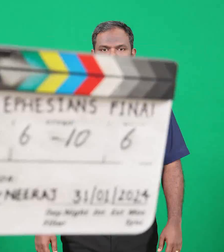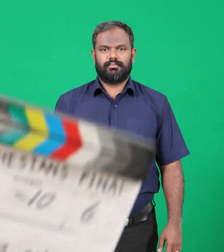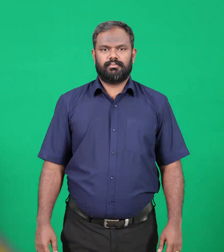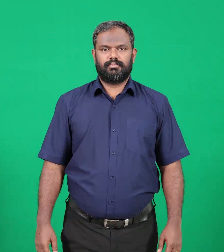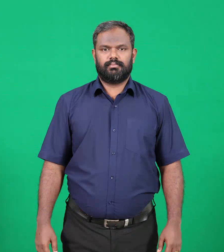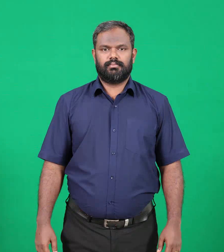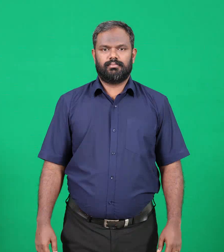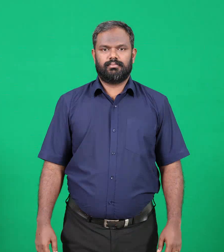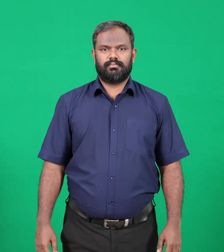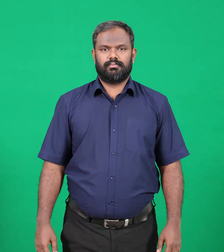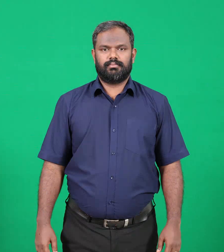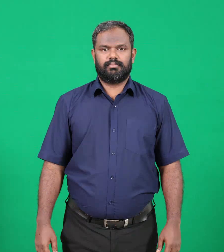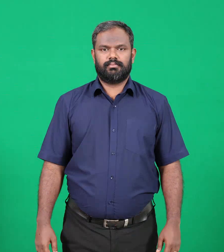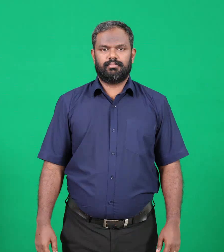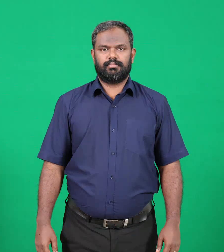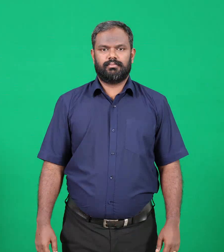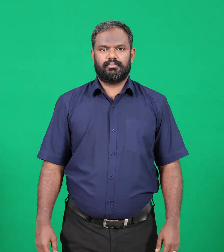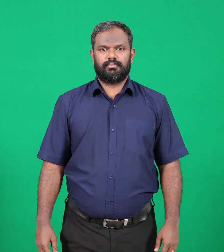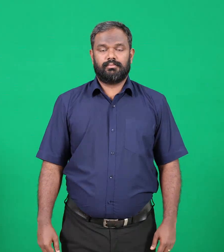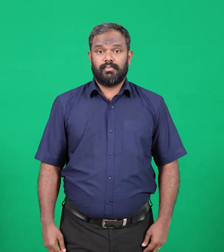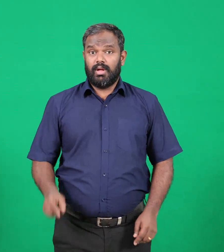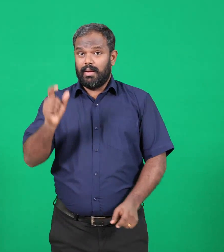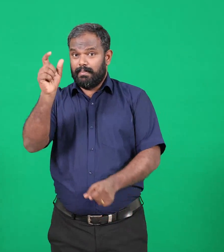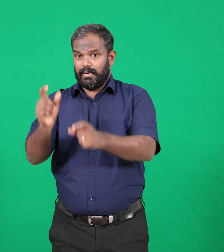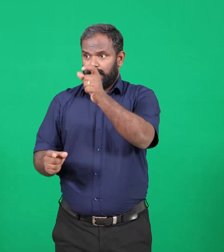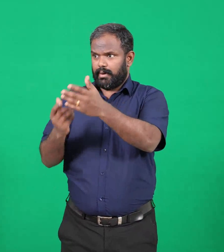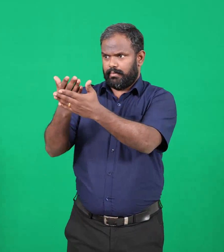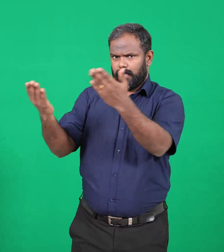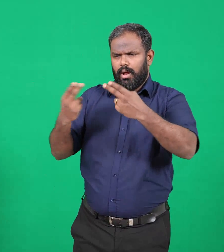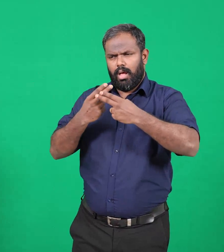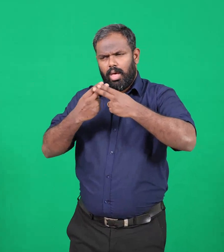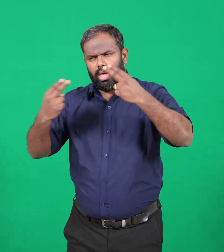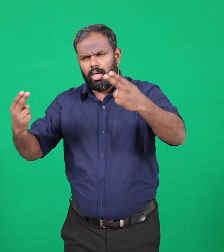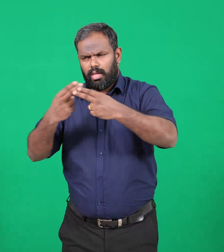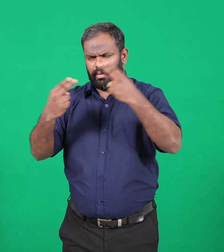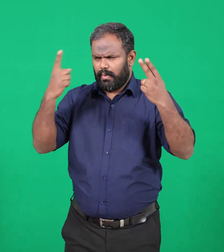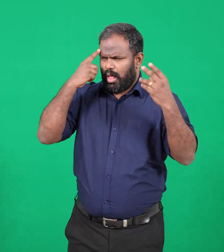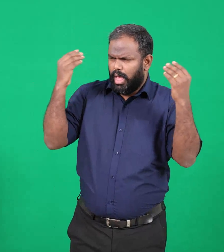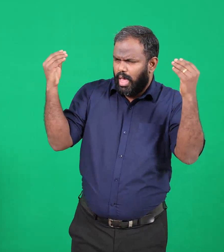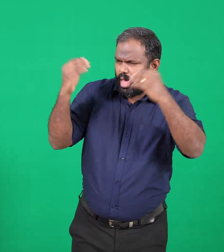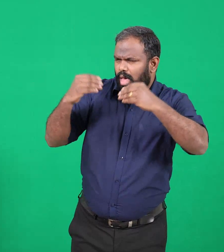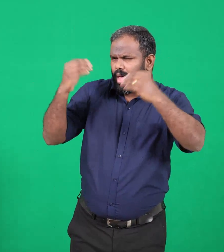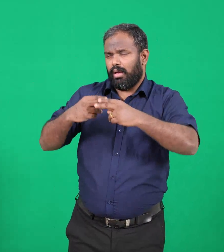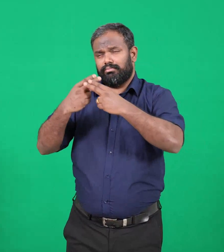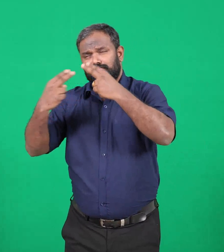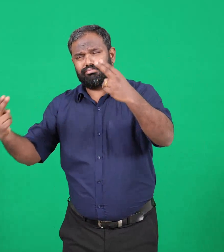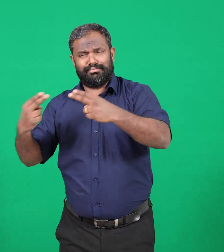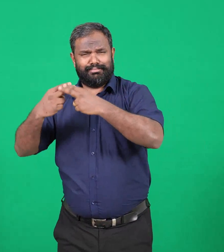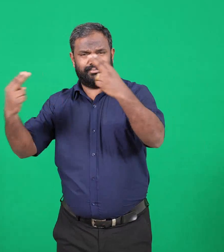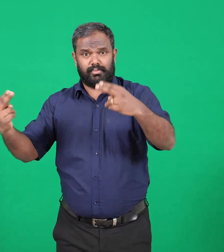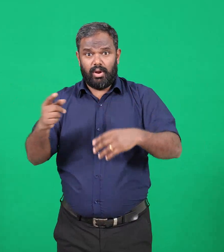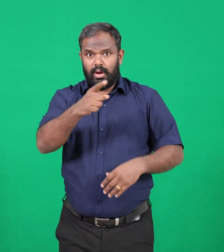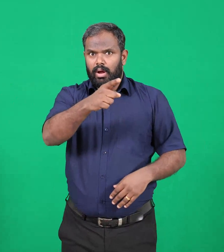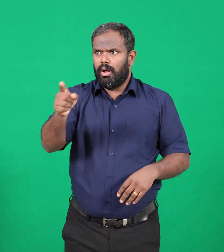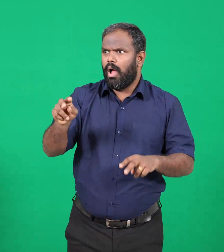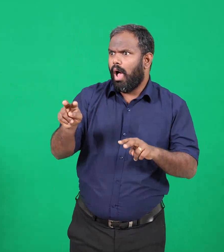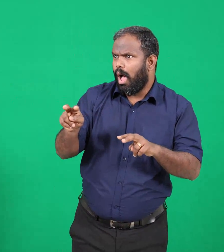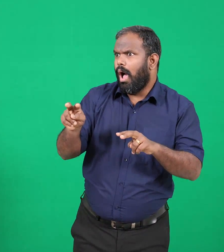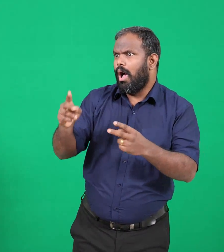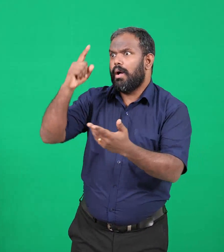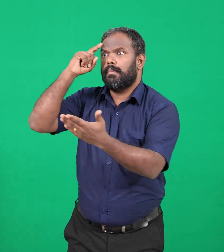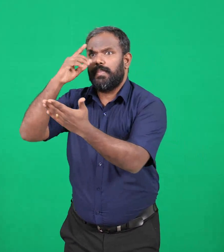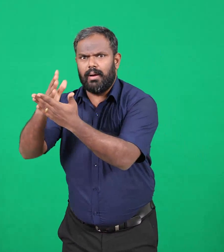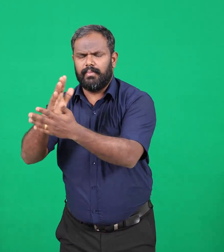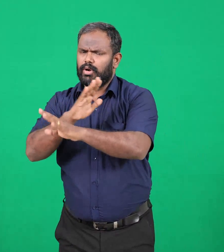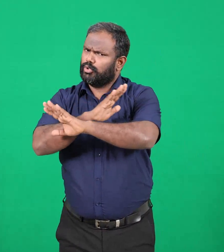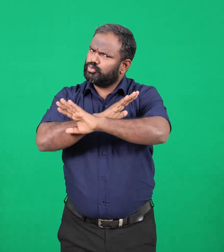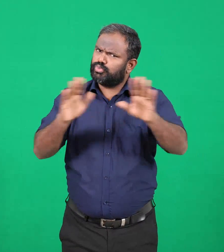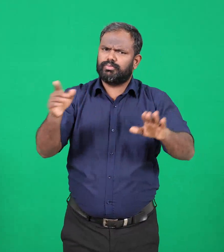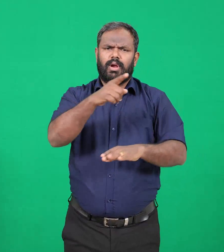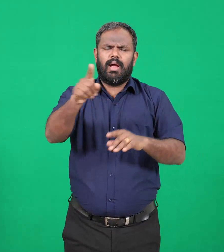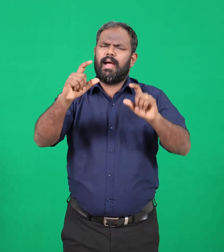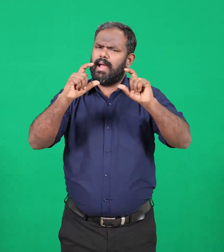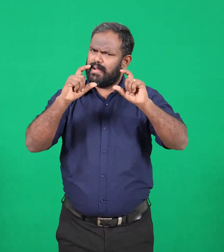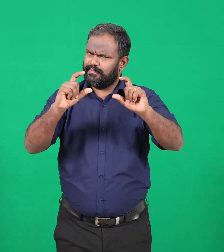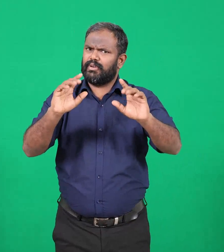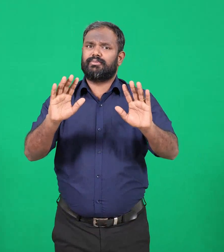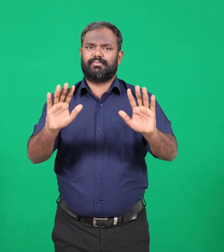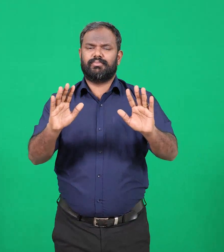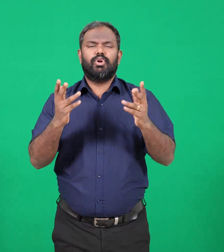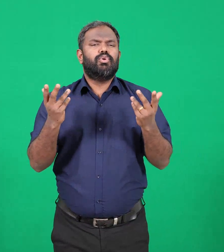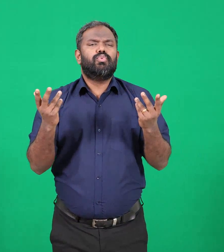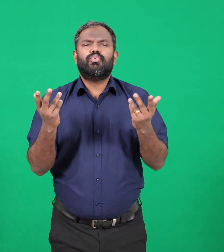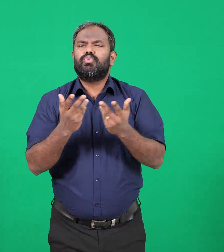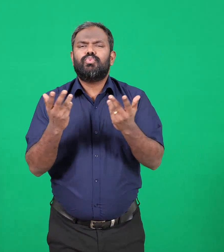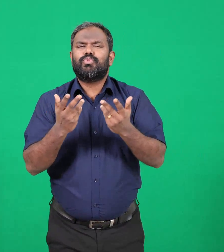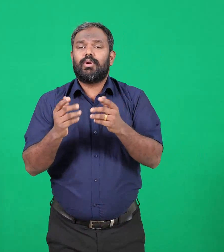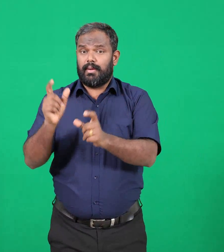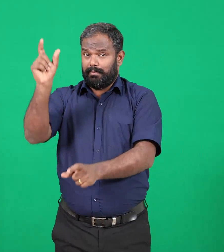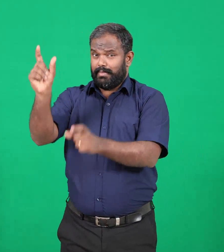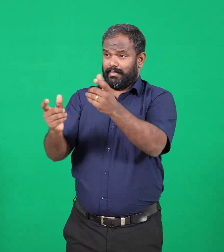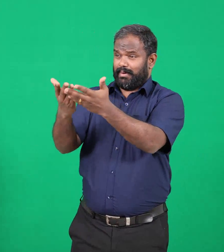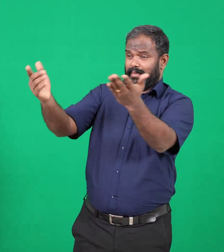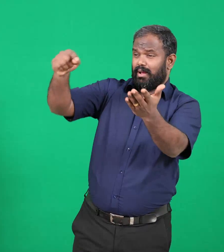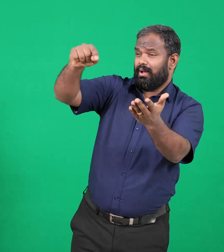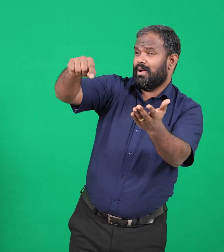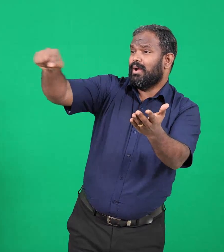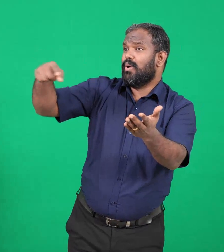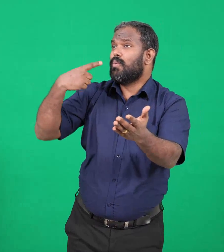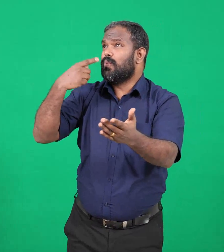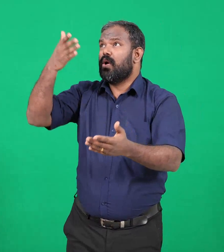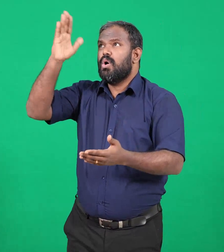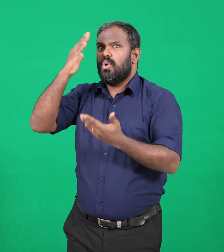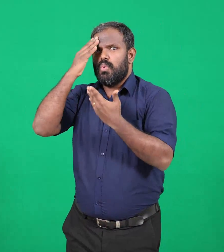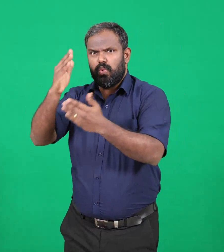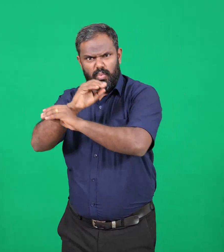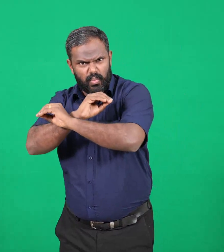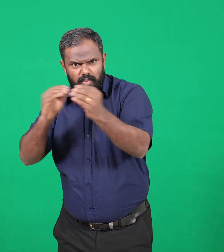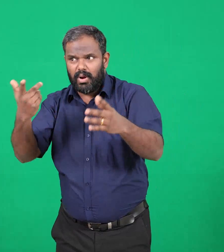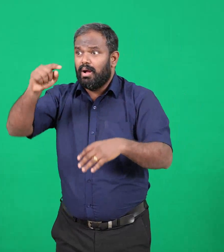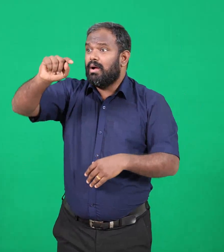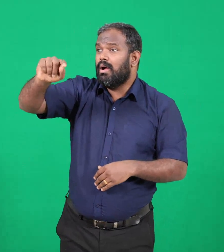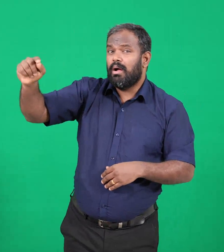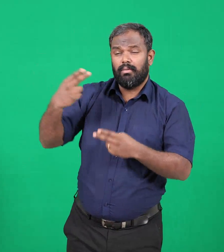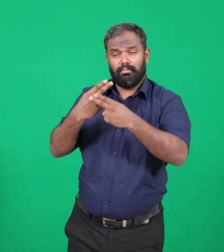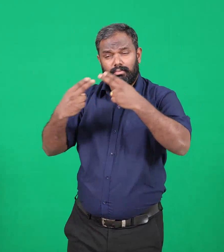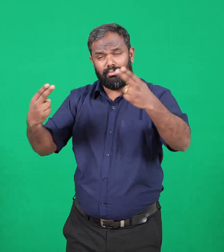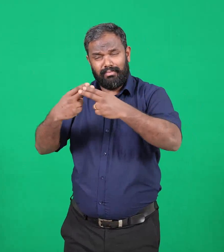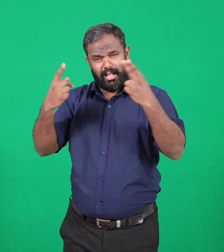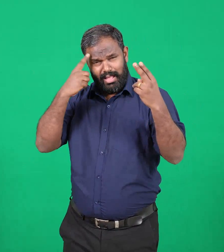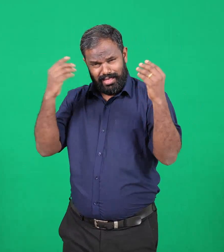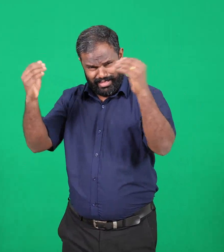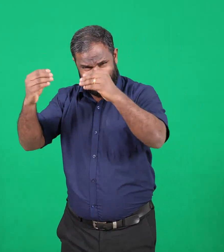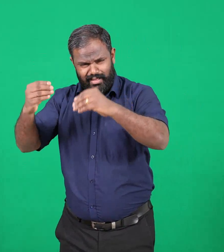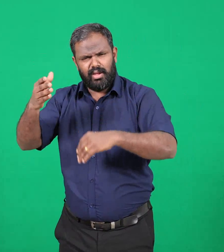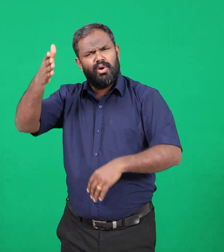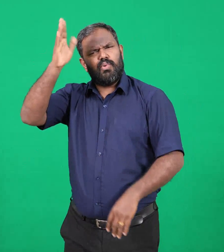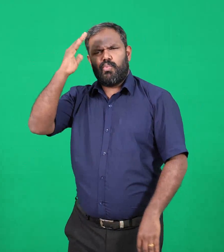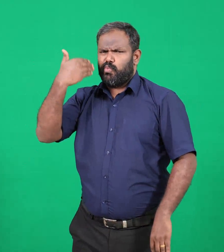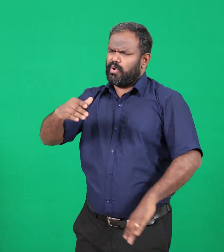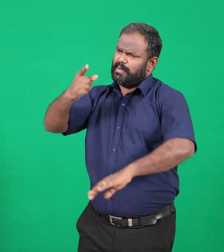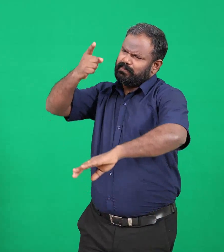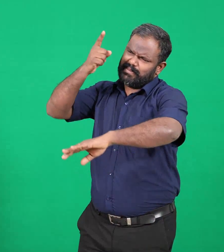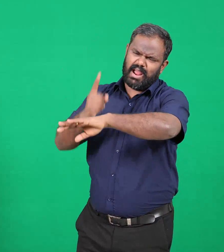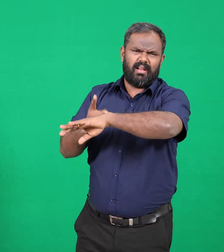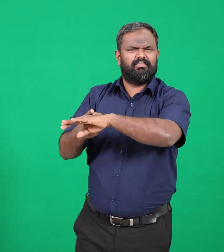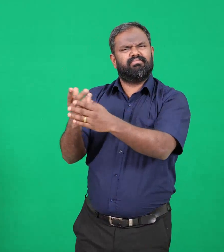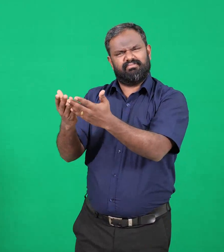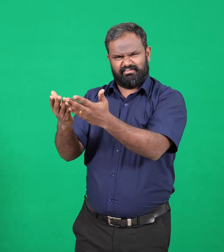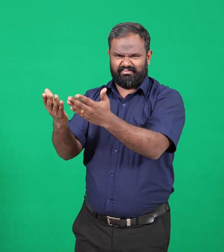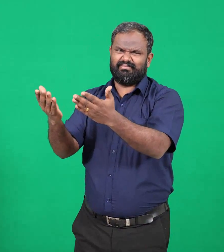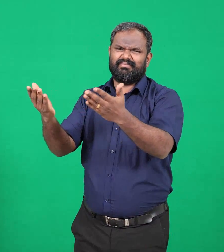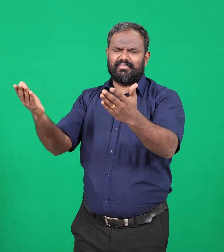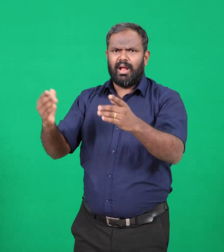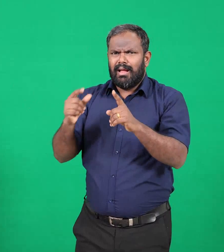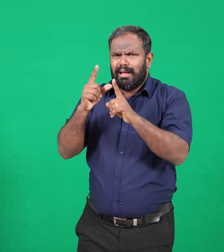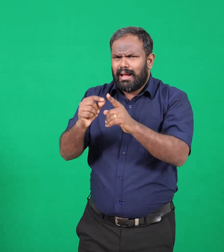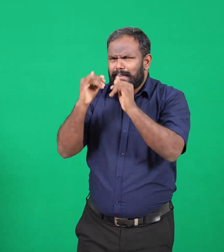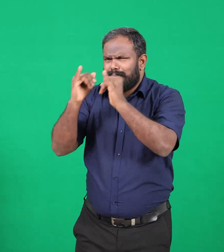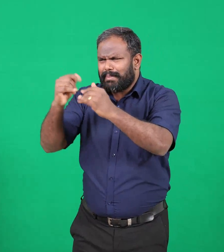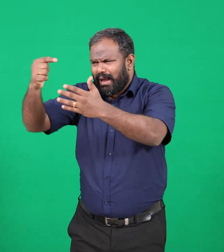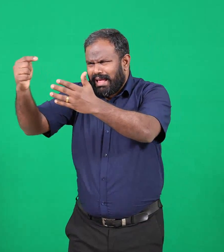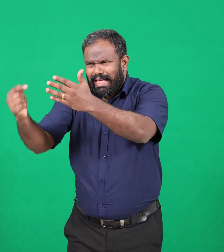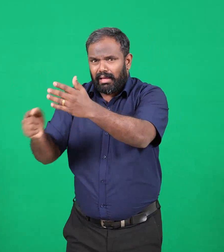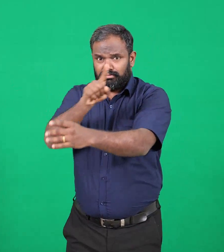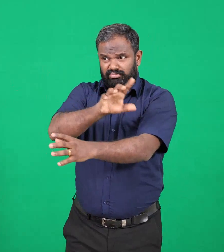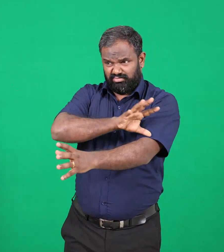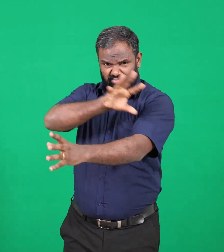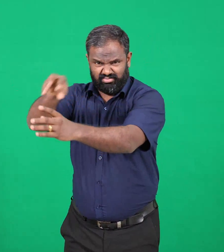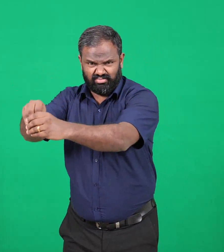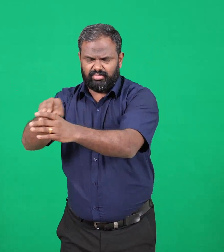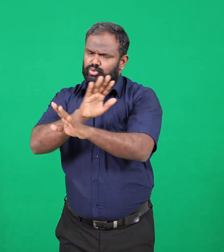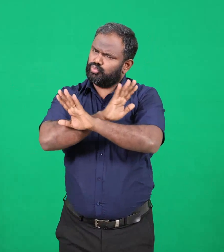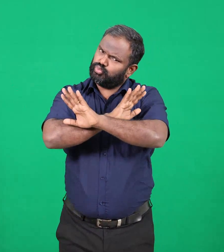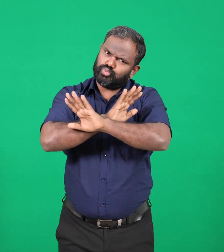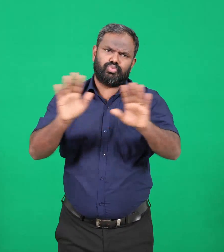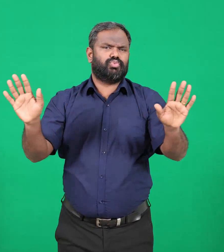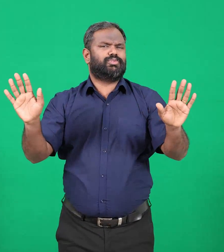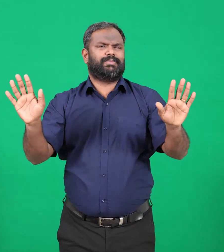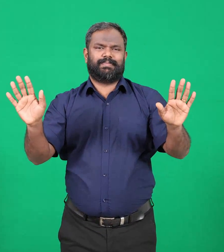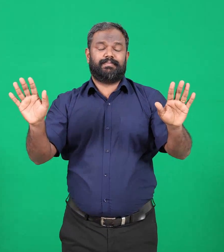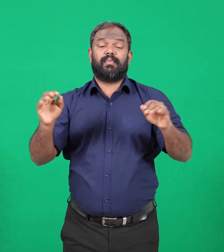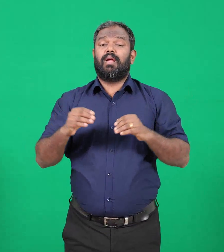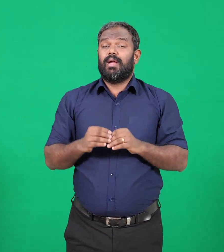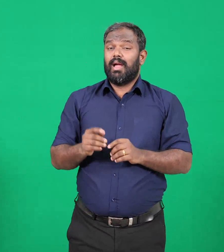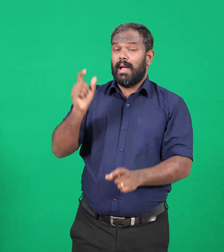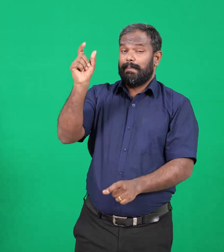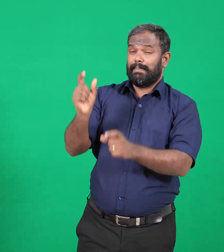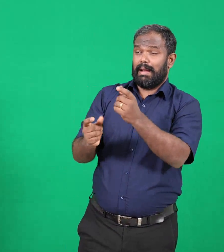Let no one deceive you with empty words, for because of such things the wrath of God is coming on the sons of disobedience.